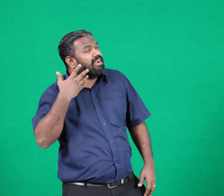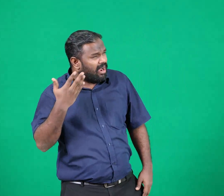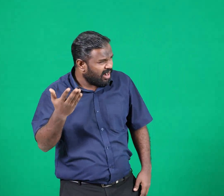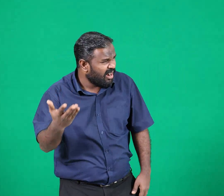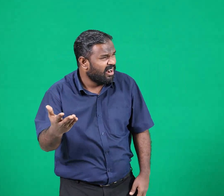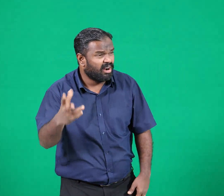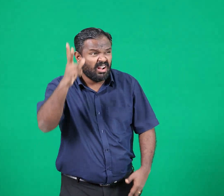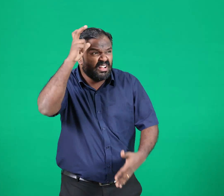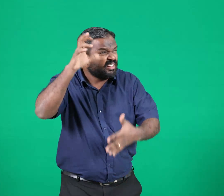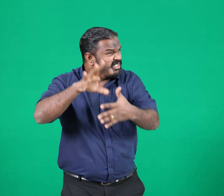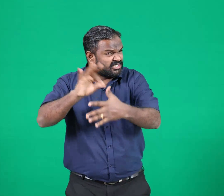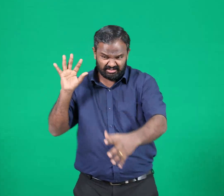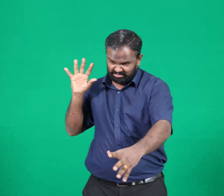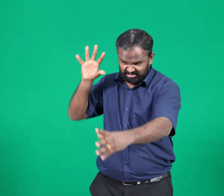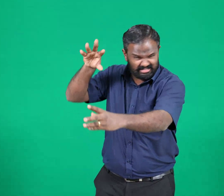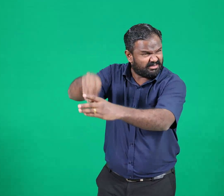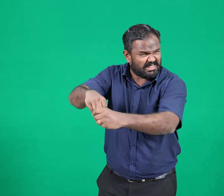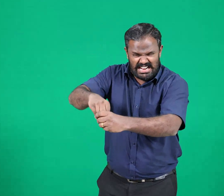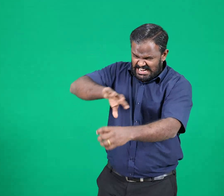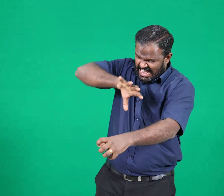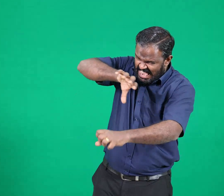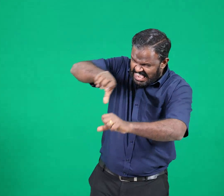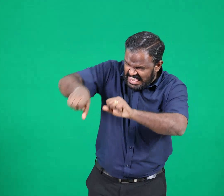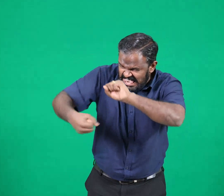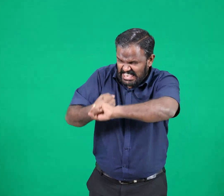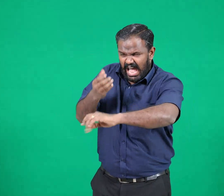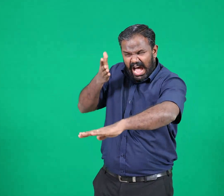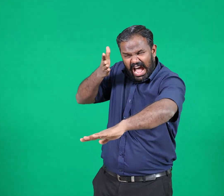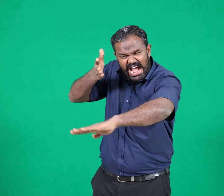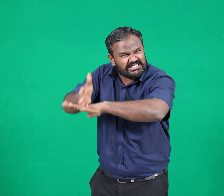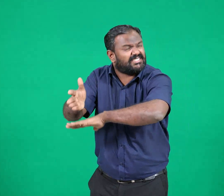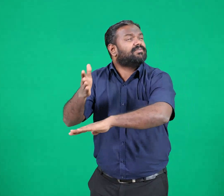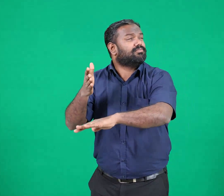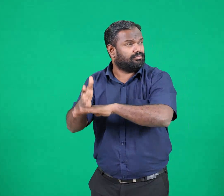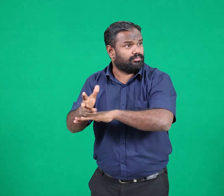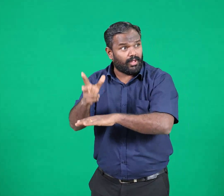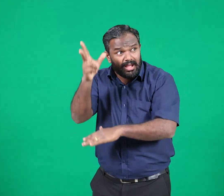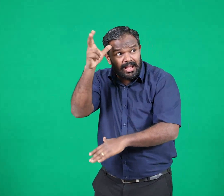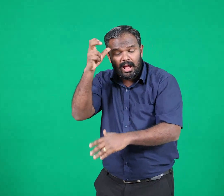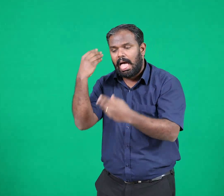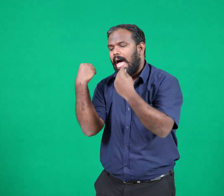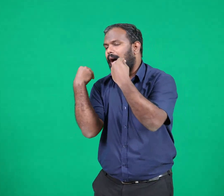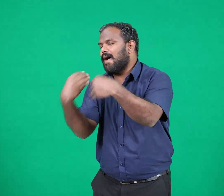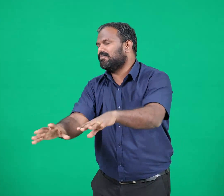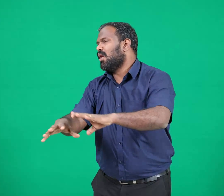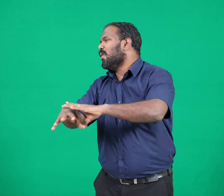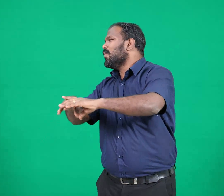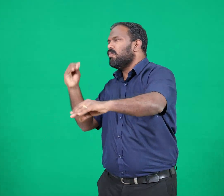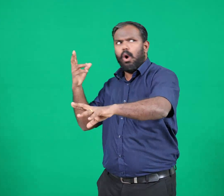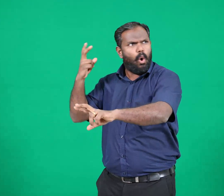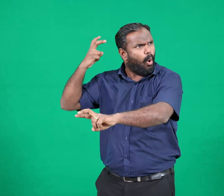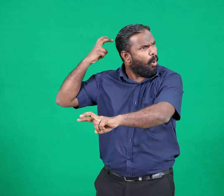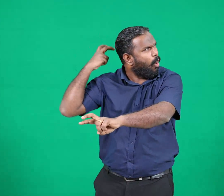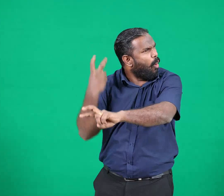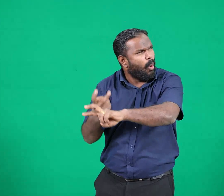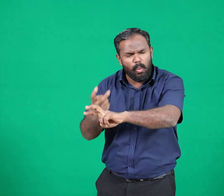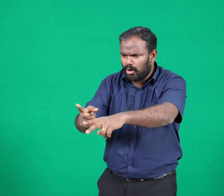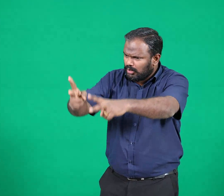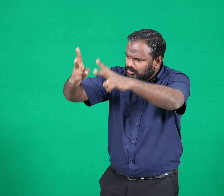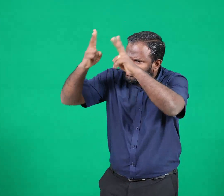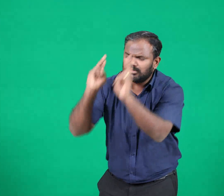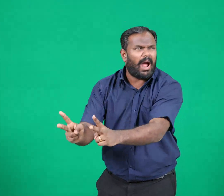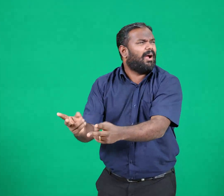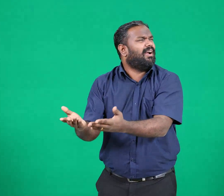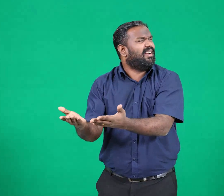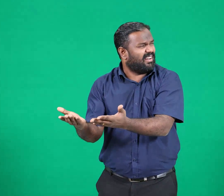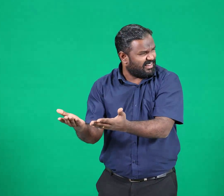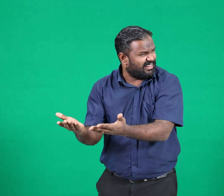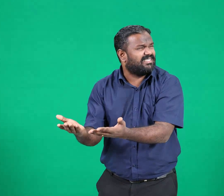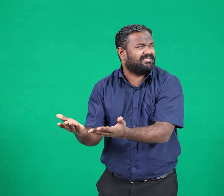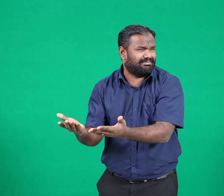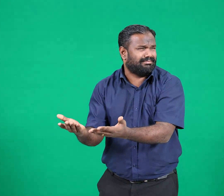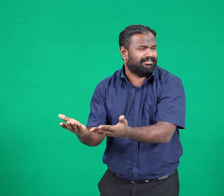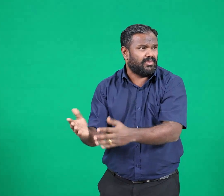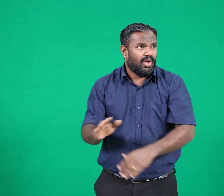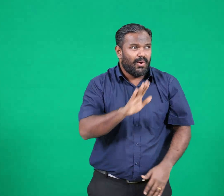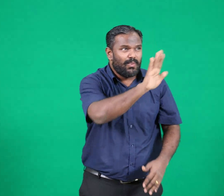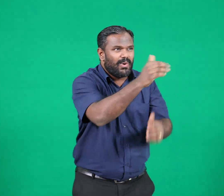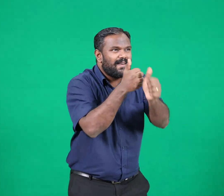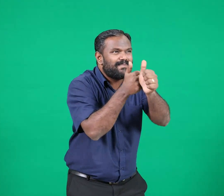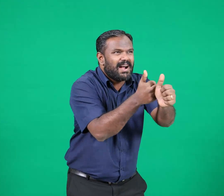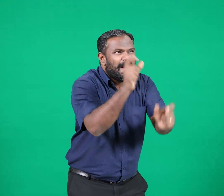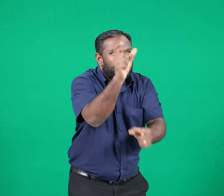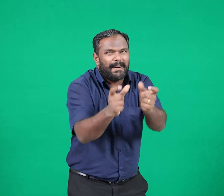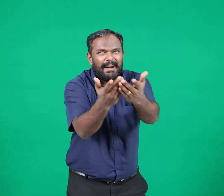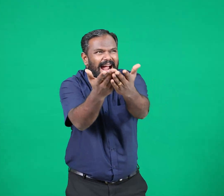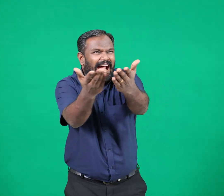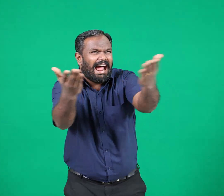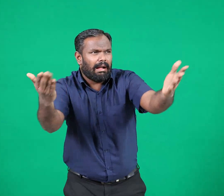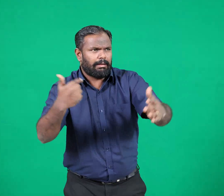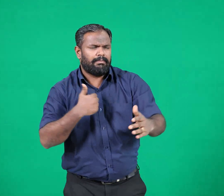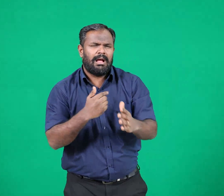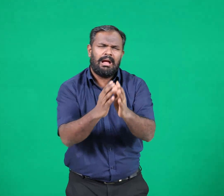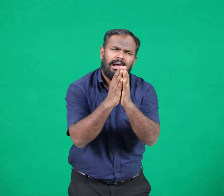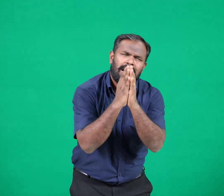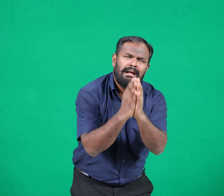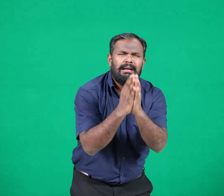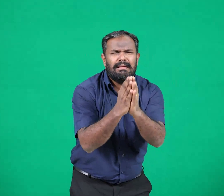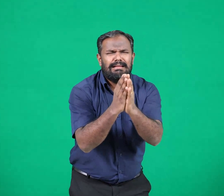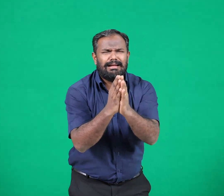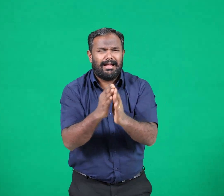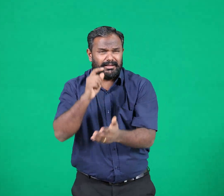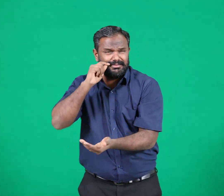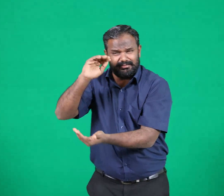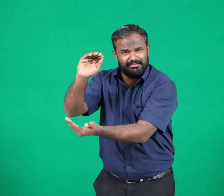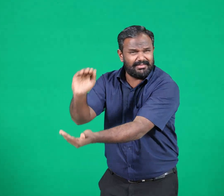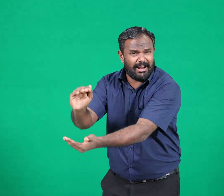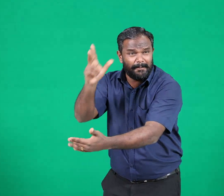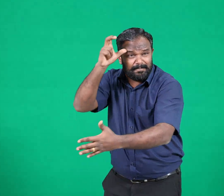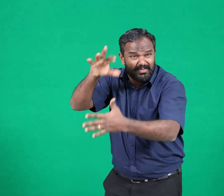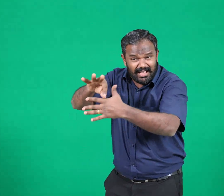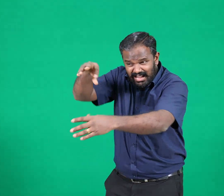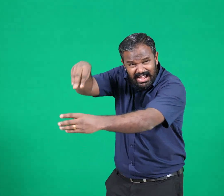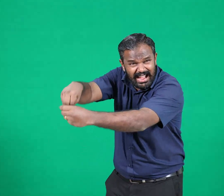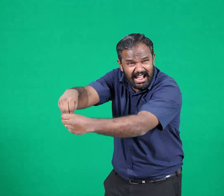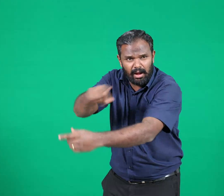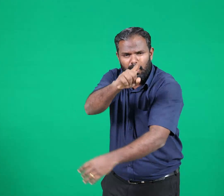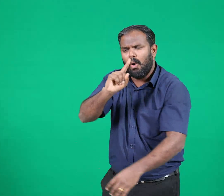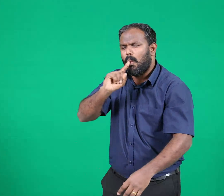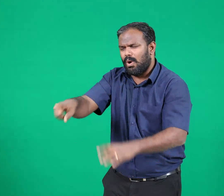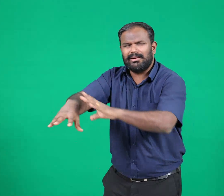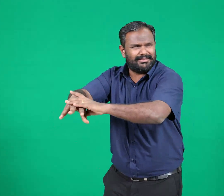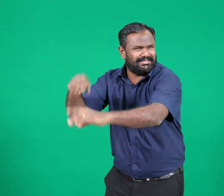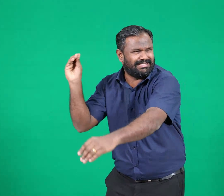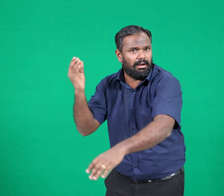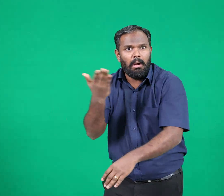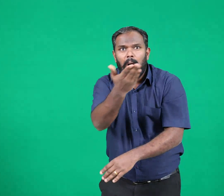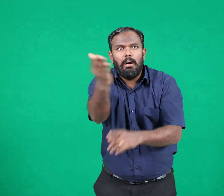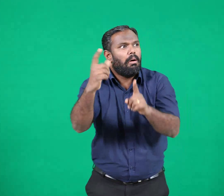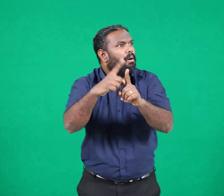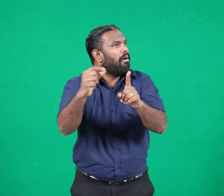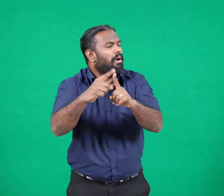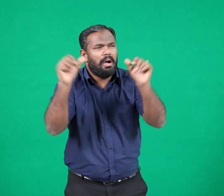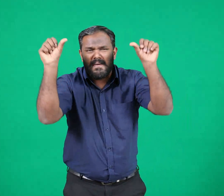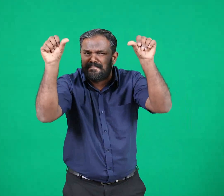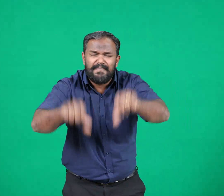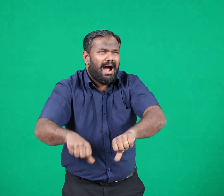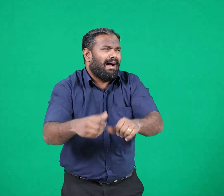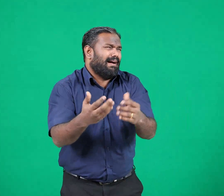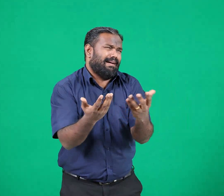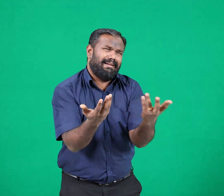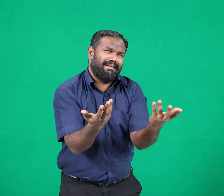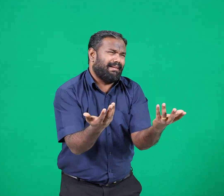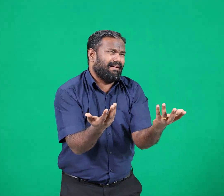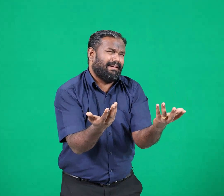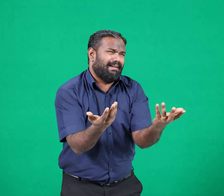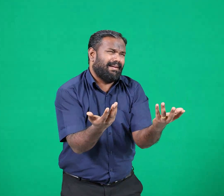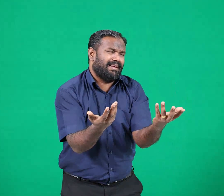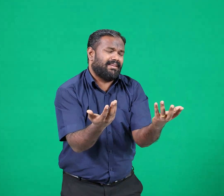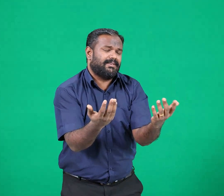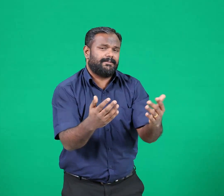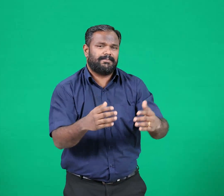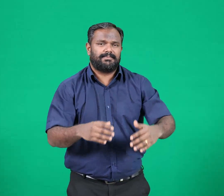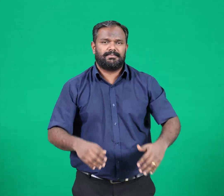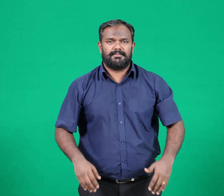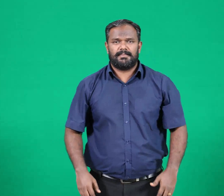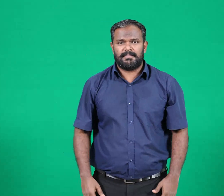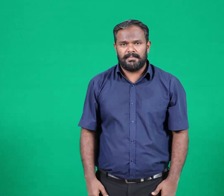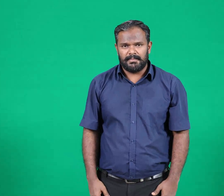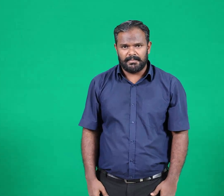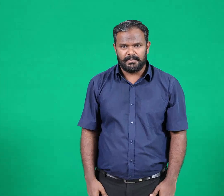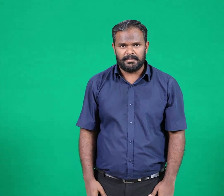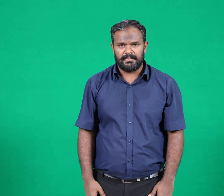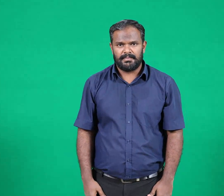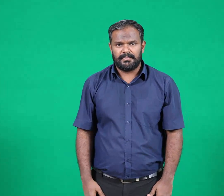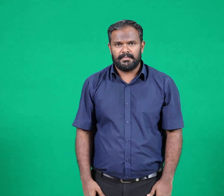It keeps mauling him and rarely departs from him. I begged Your disciples to drive it out, but they were unable."